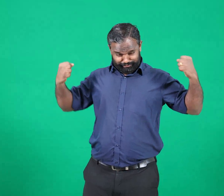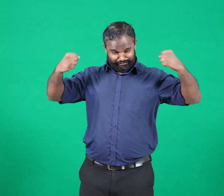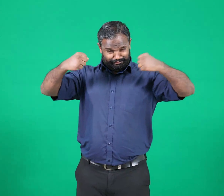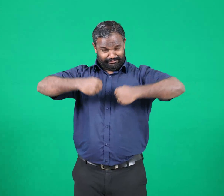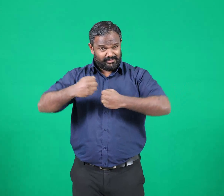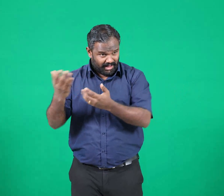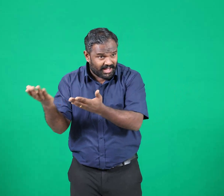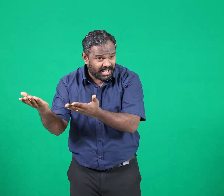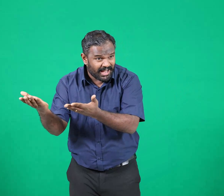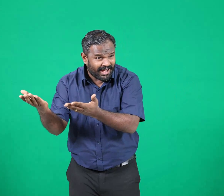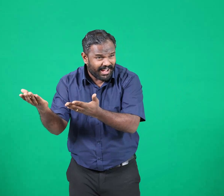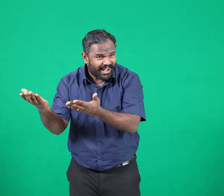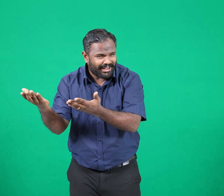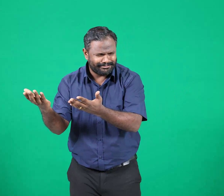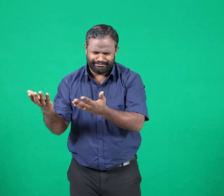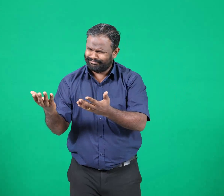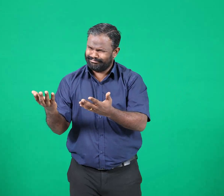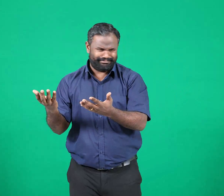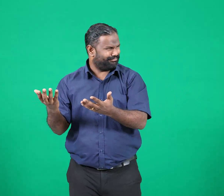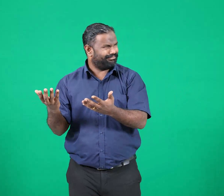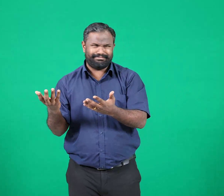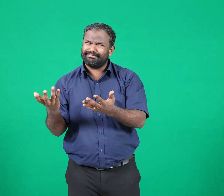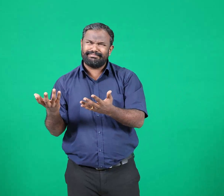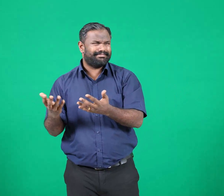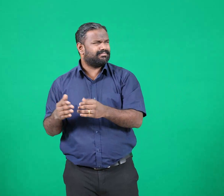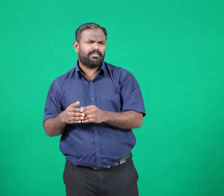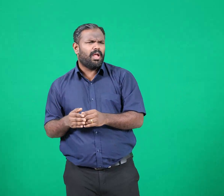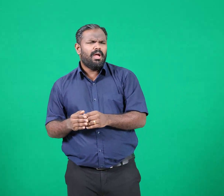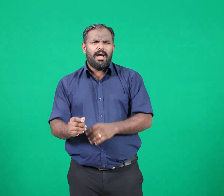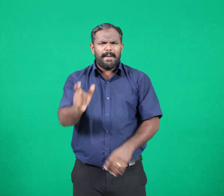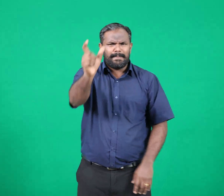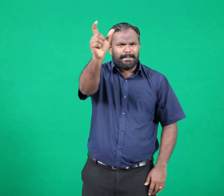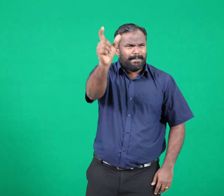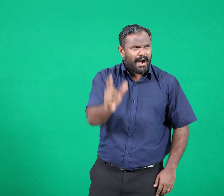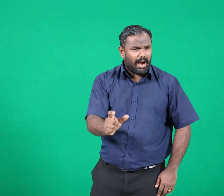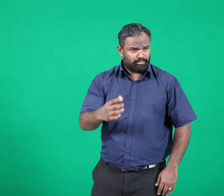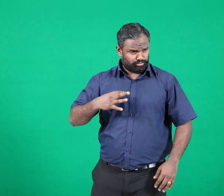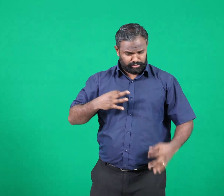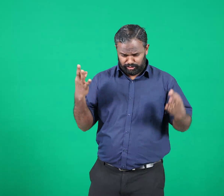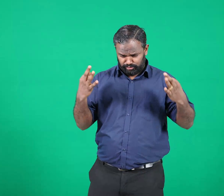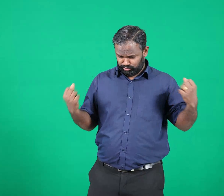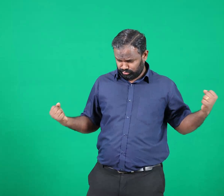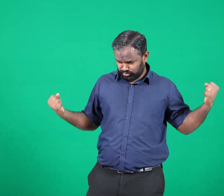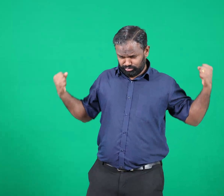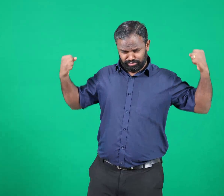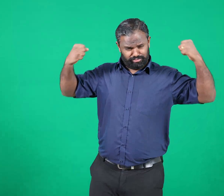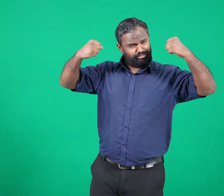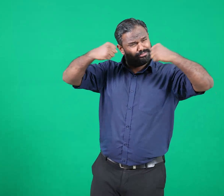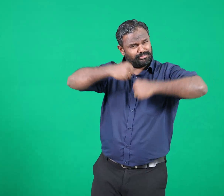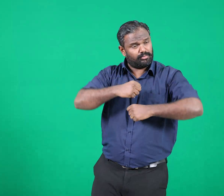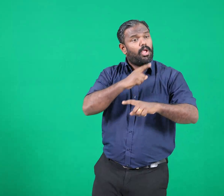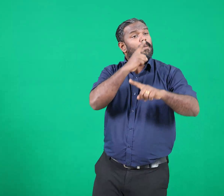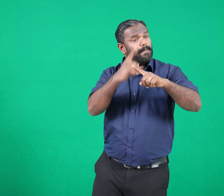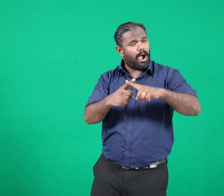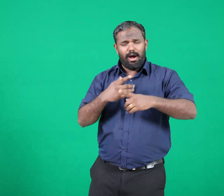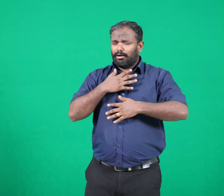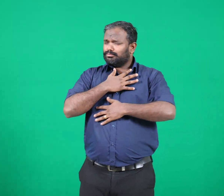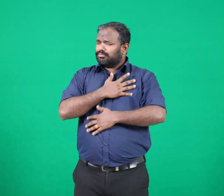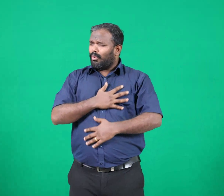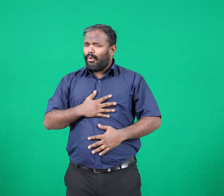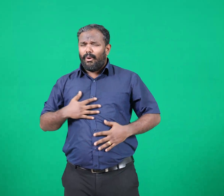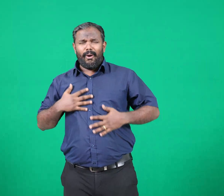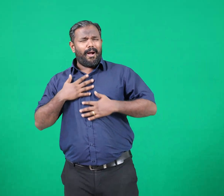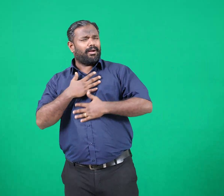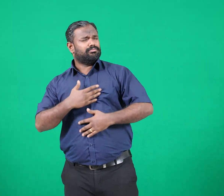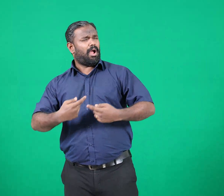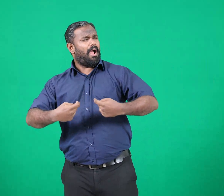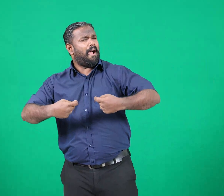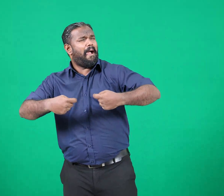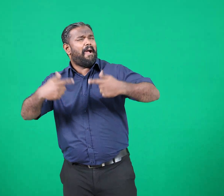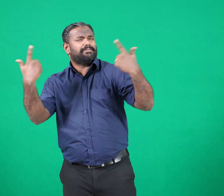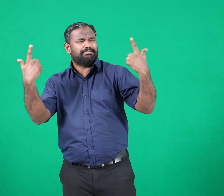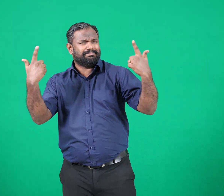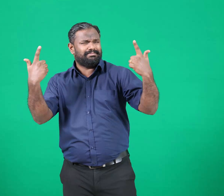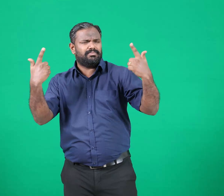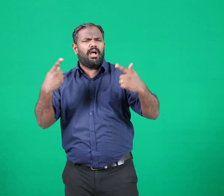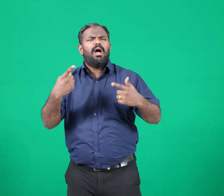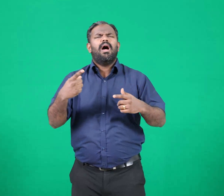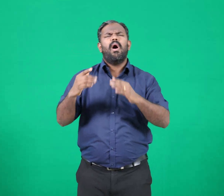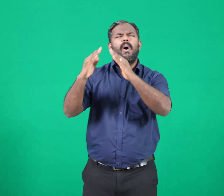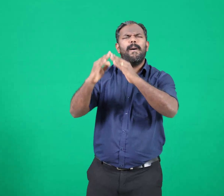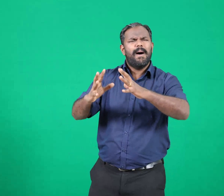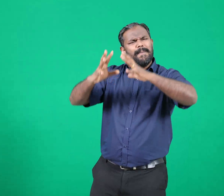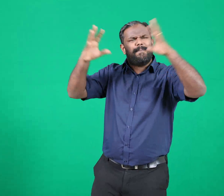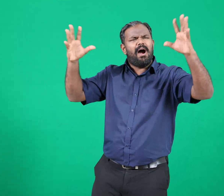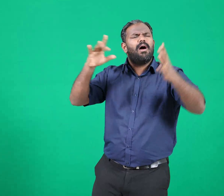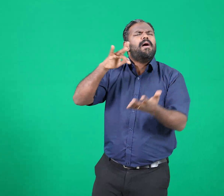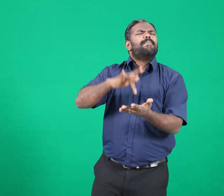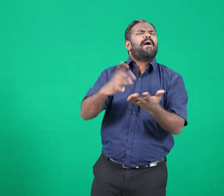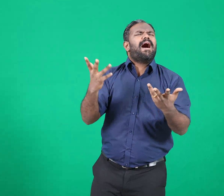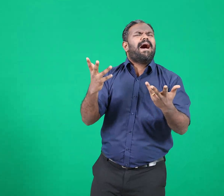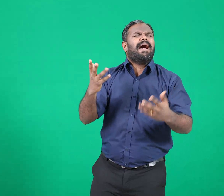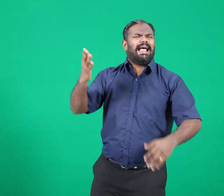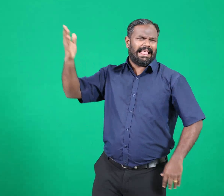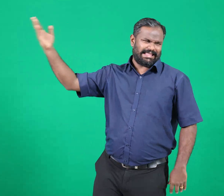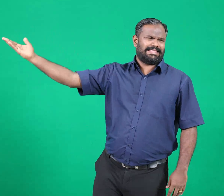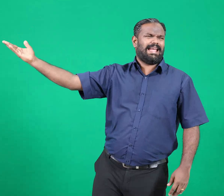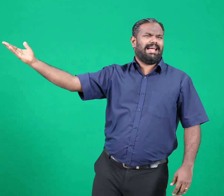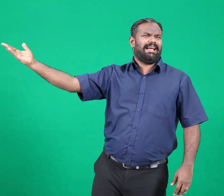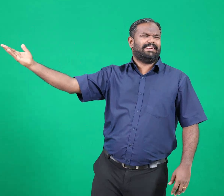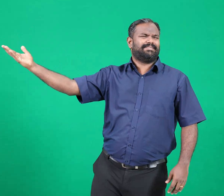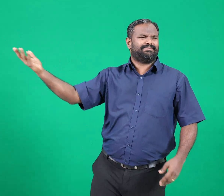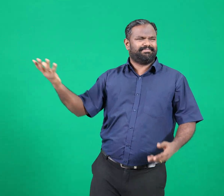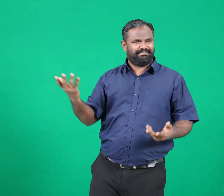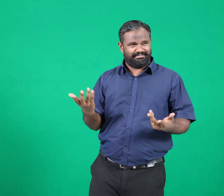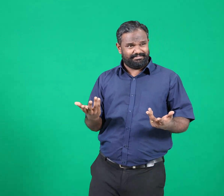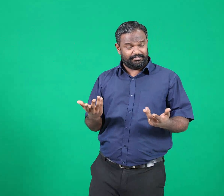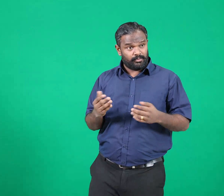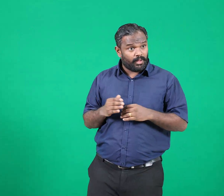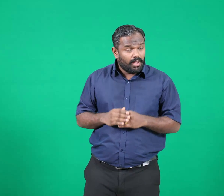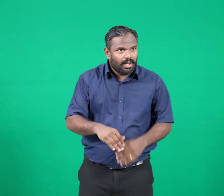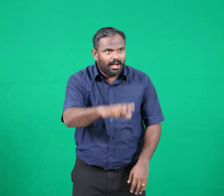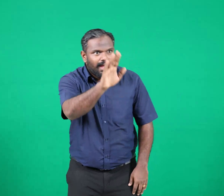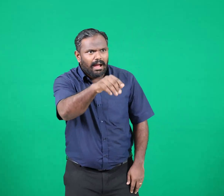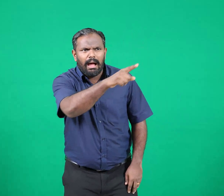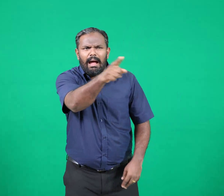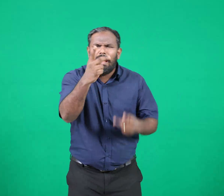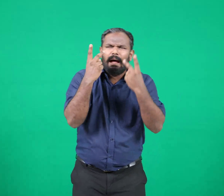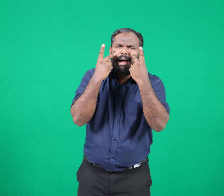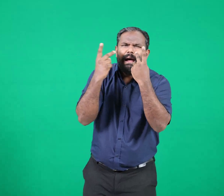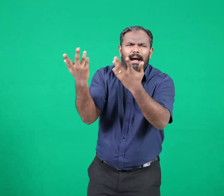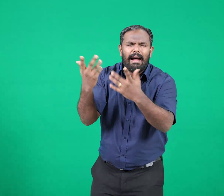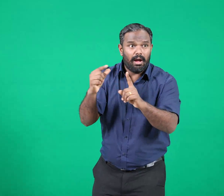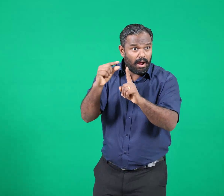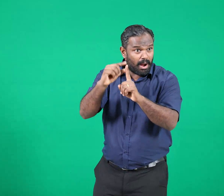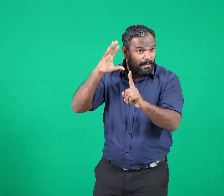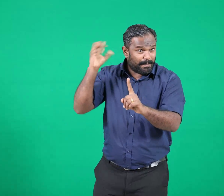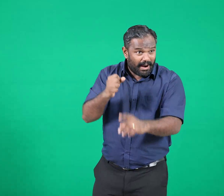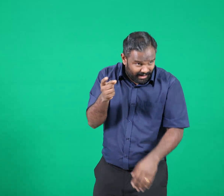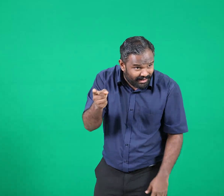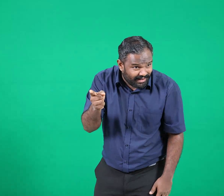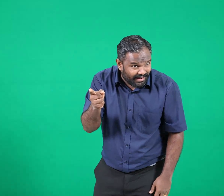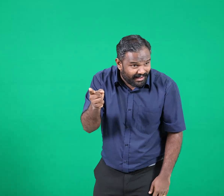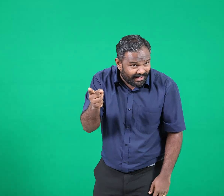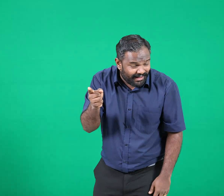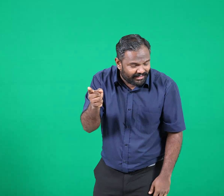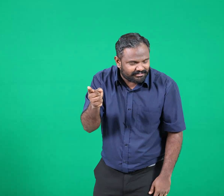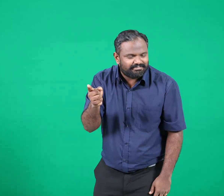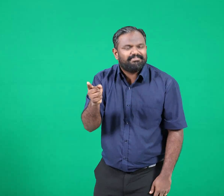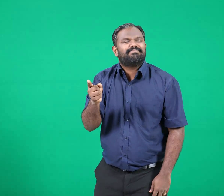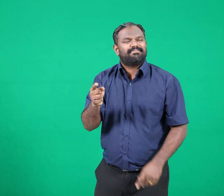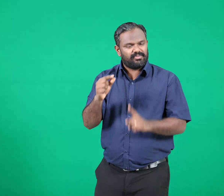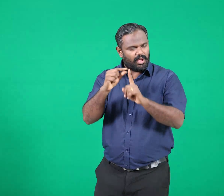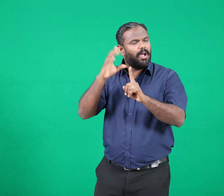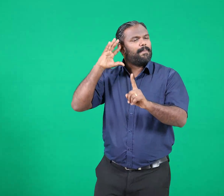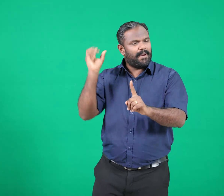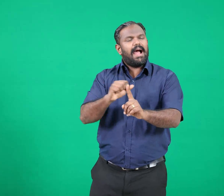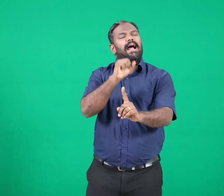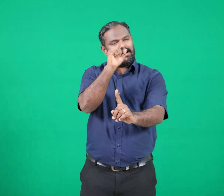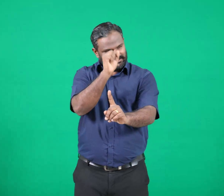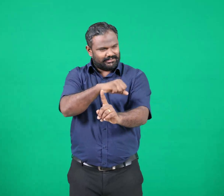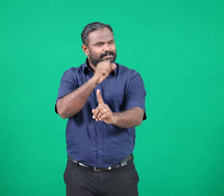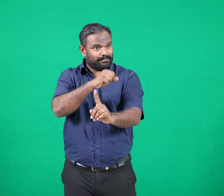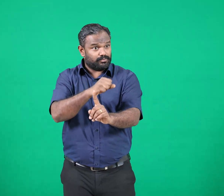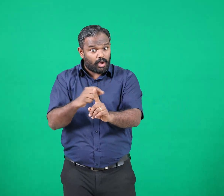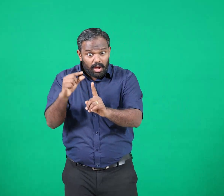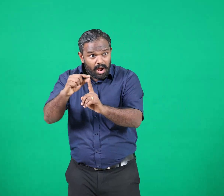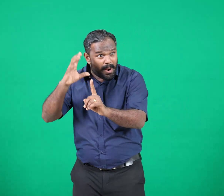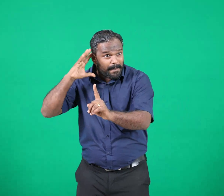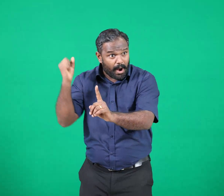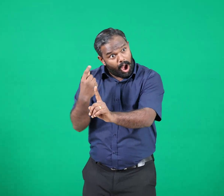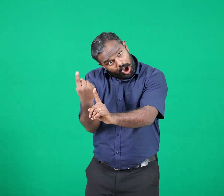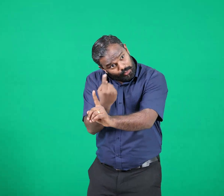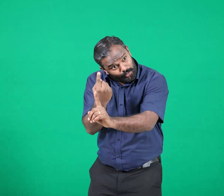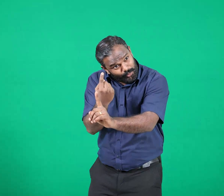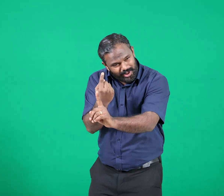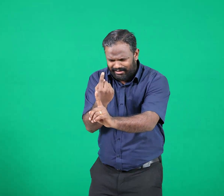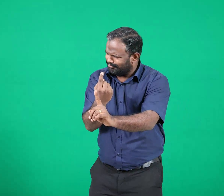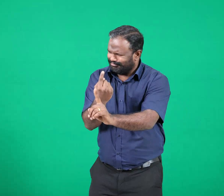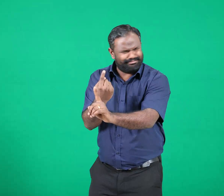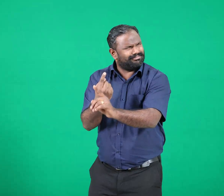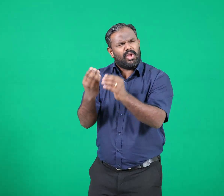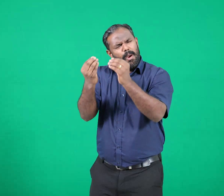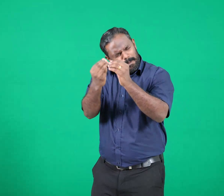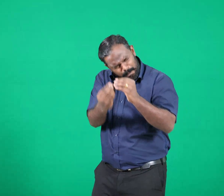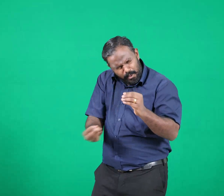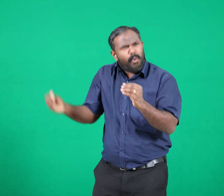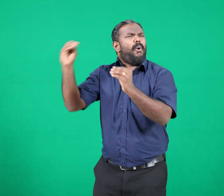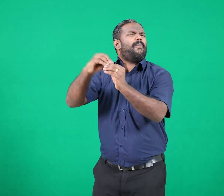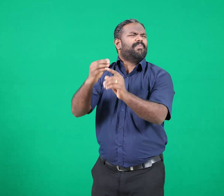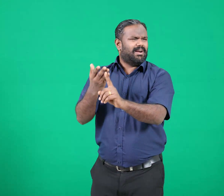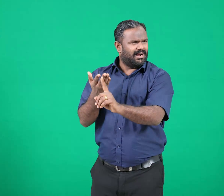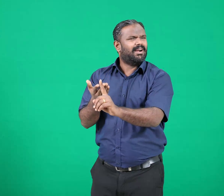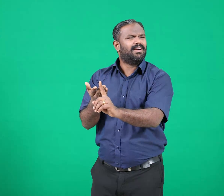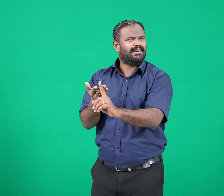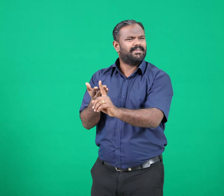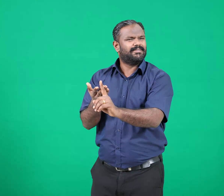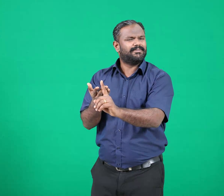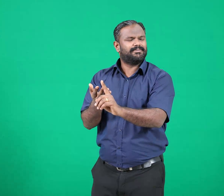Look, those who wear elegant clothing and live in luxury are found in palaces. What then did you go out to see? A prophet?